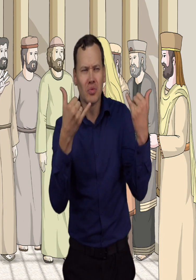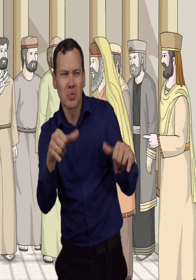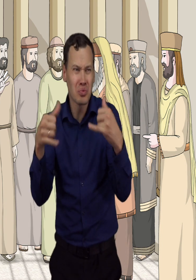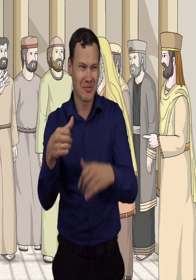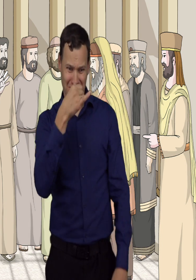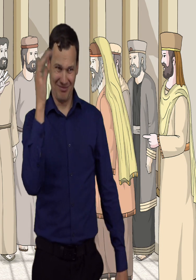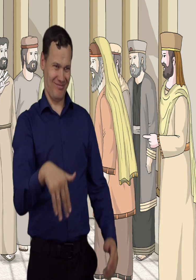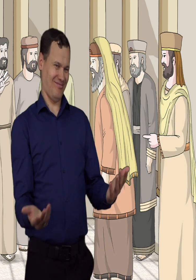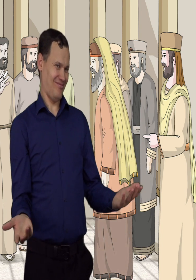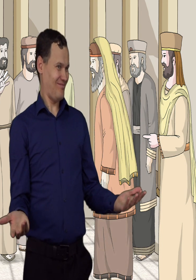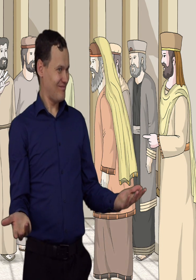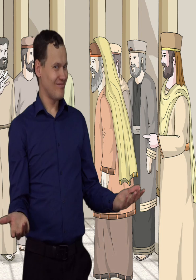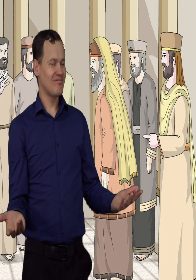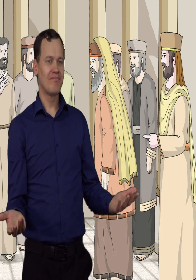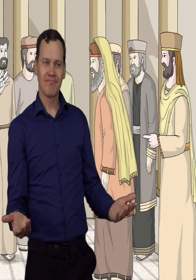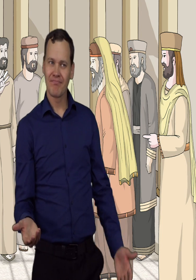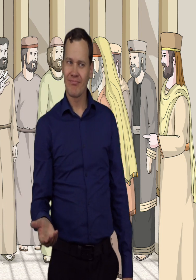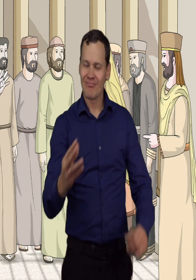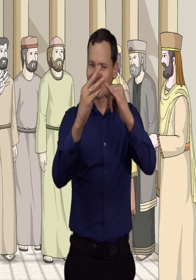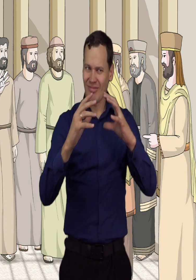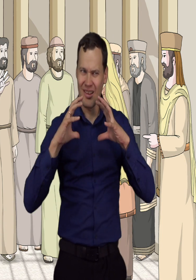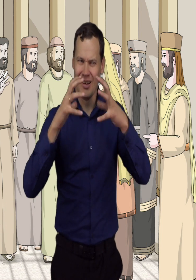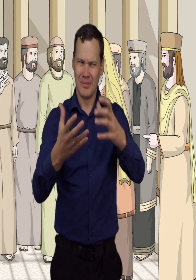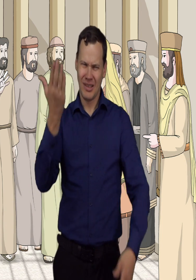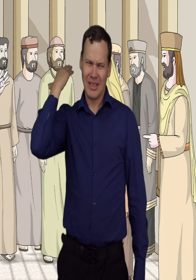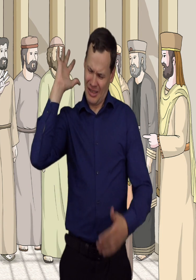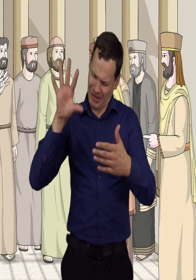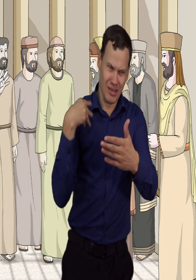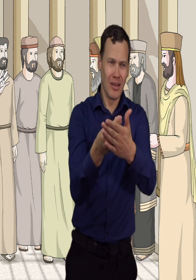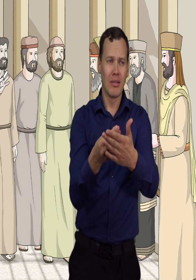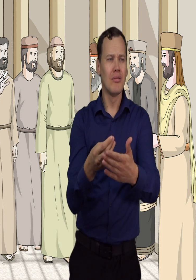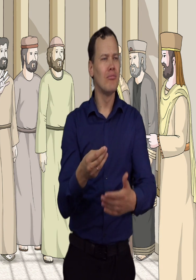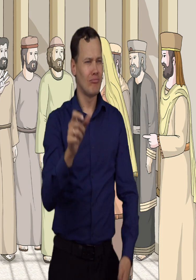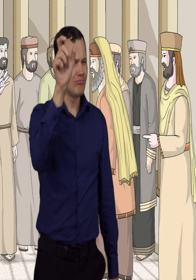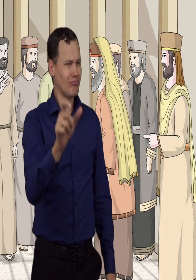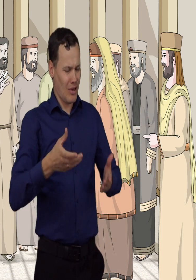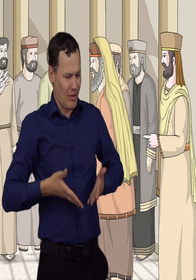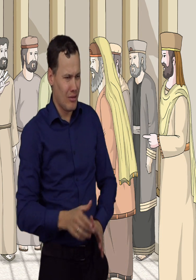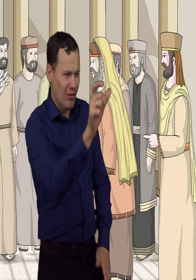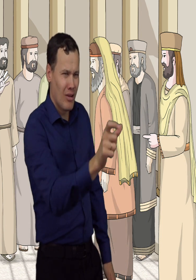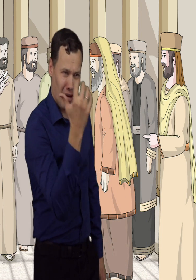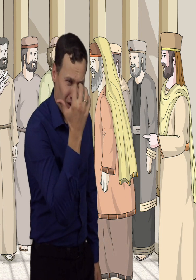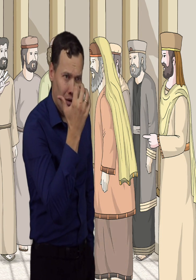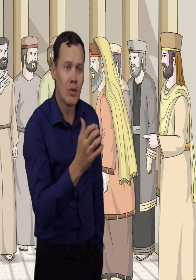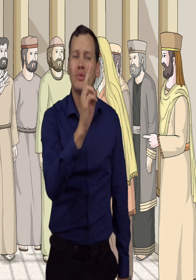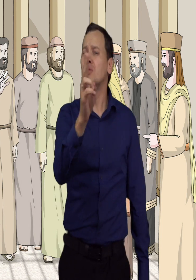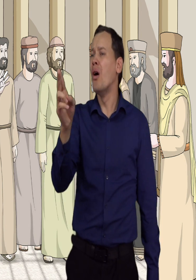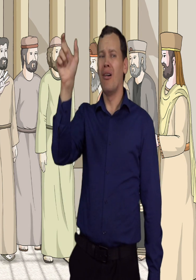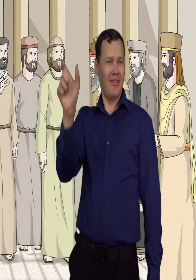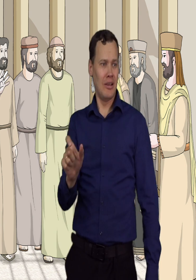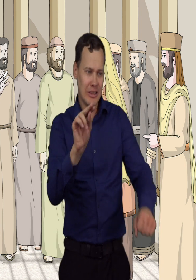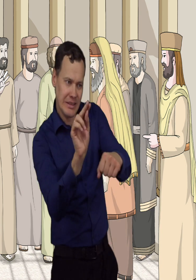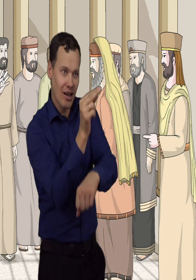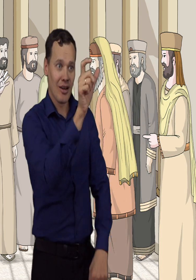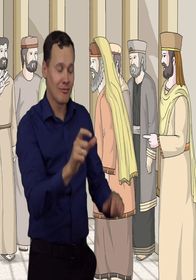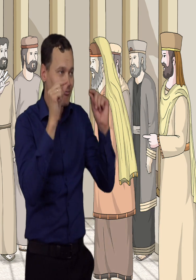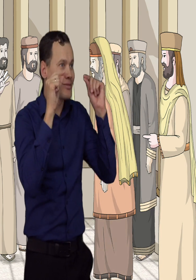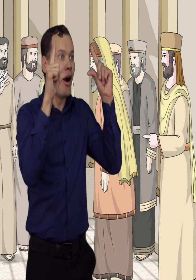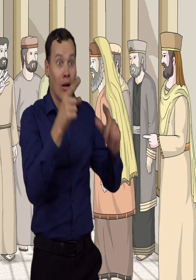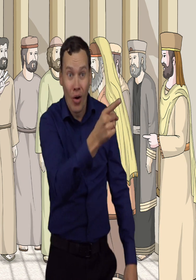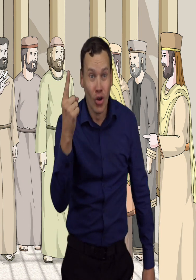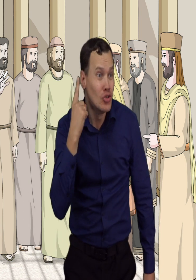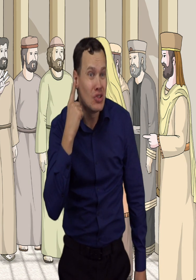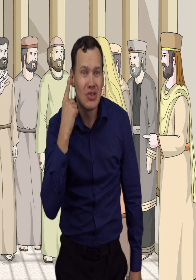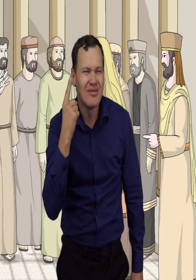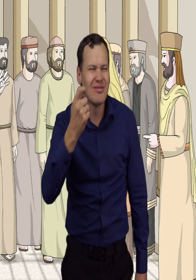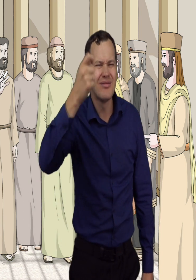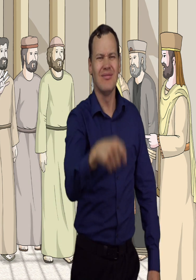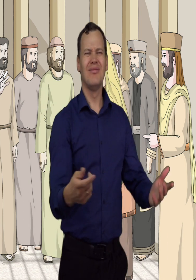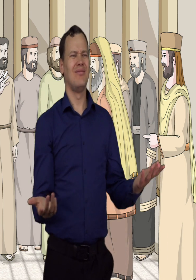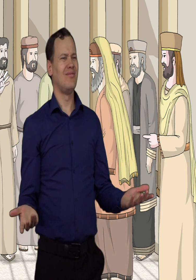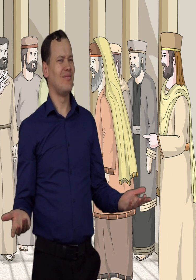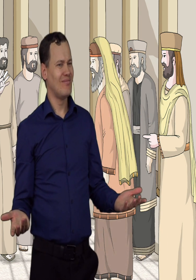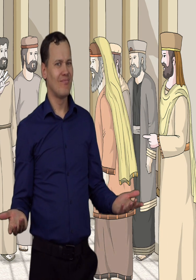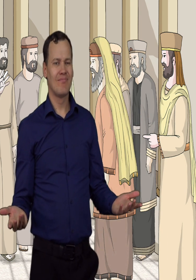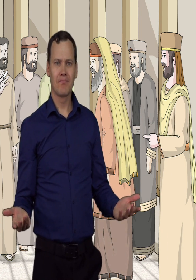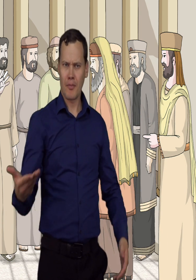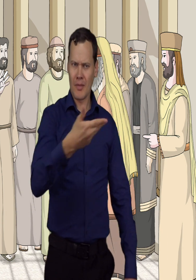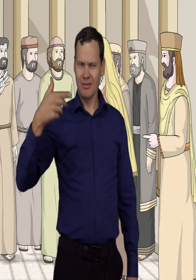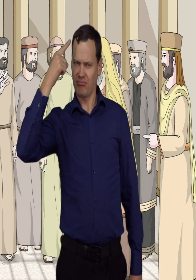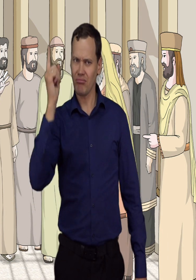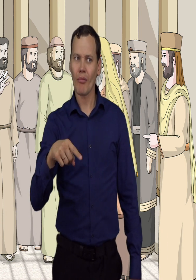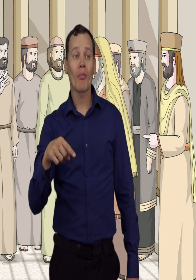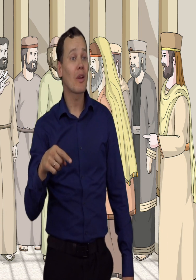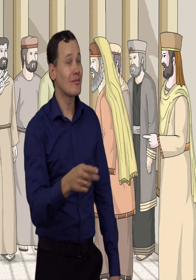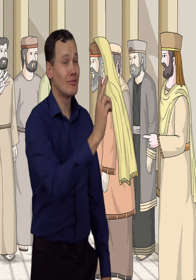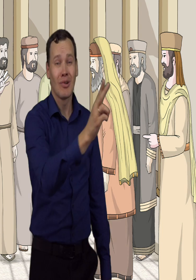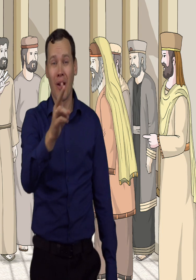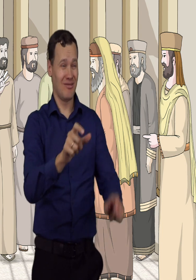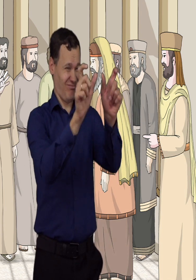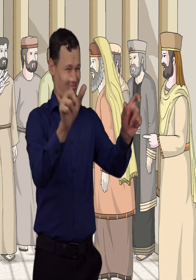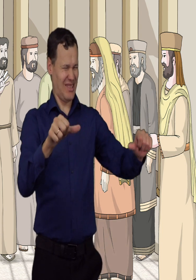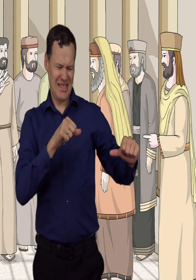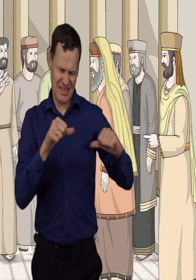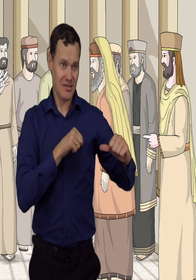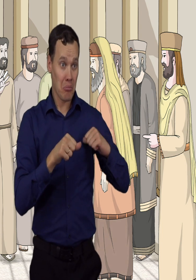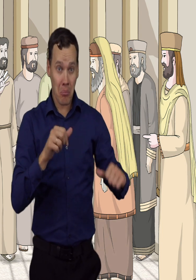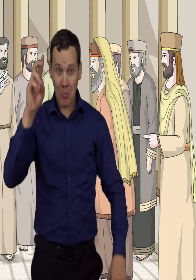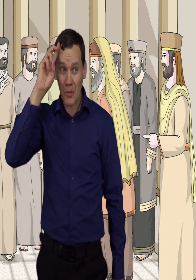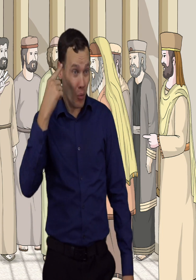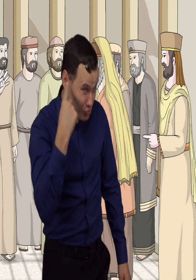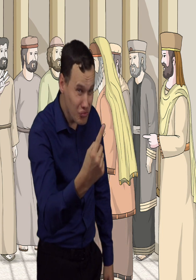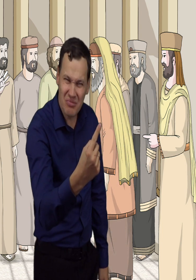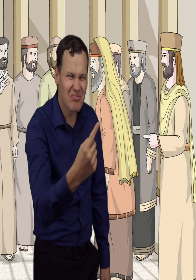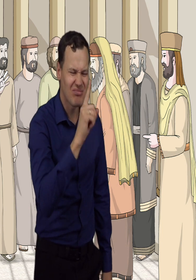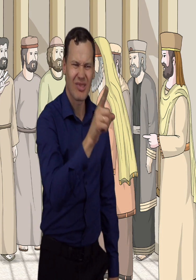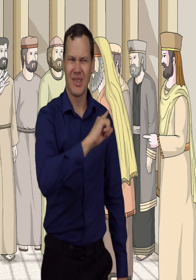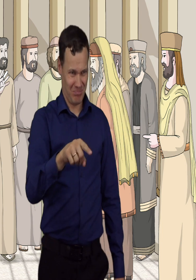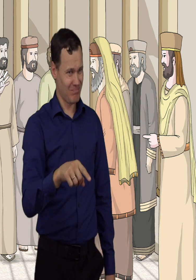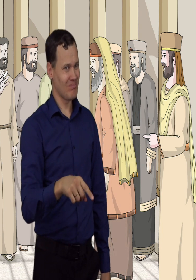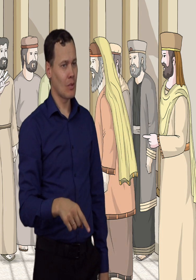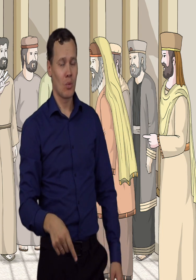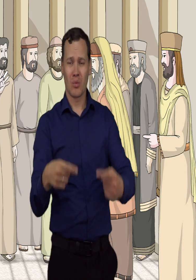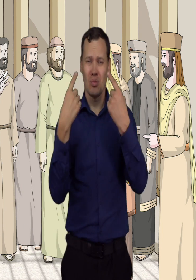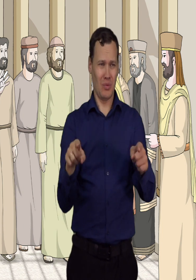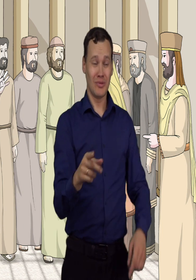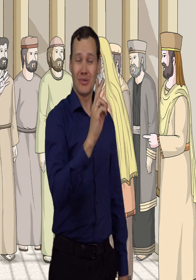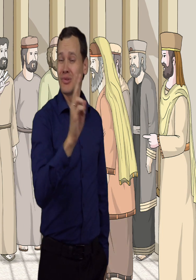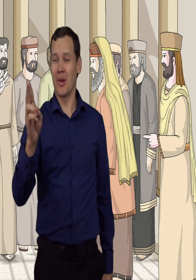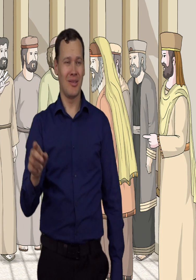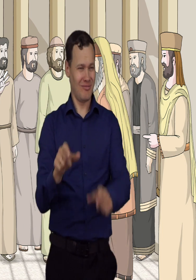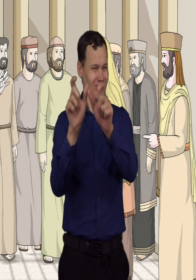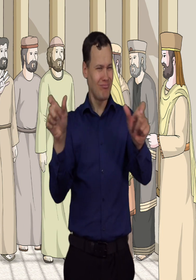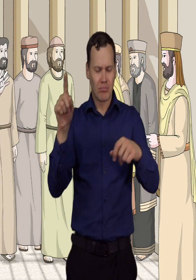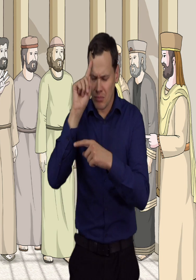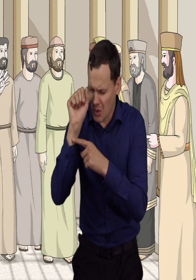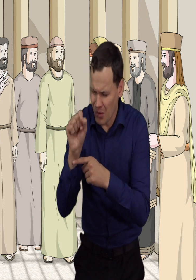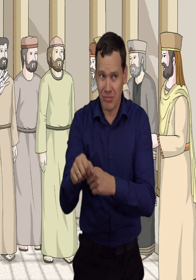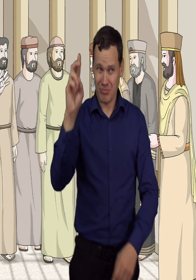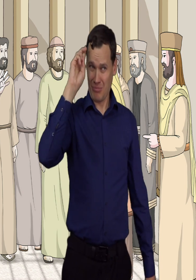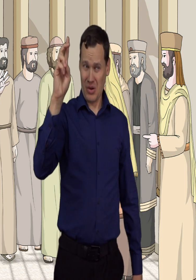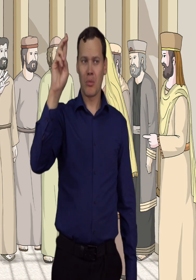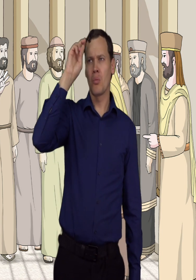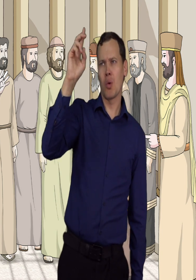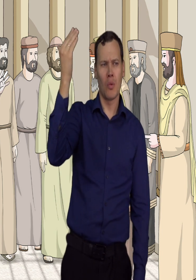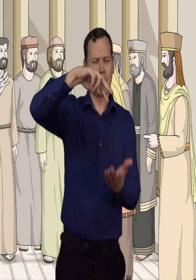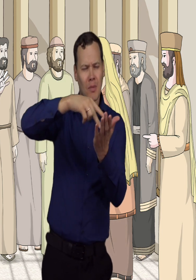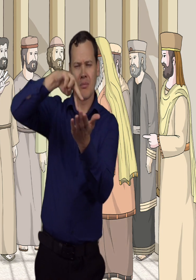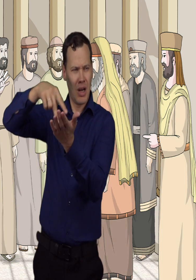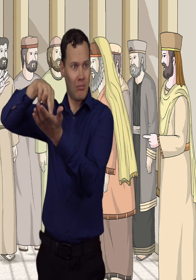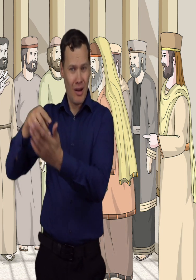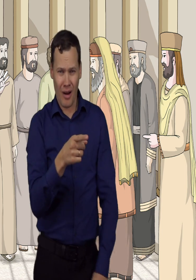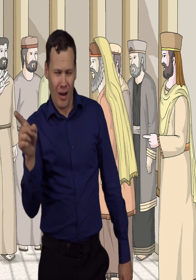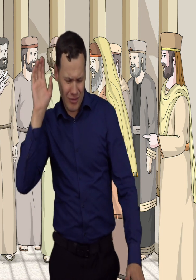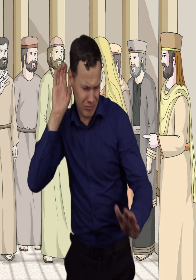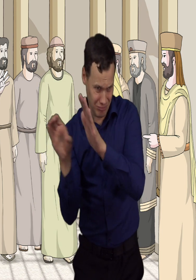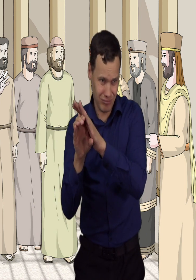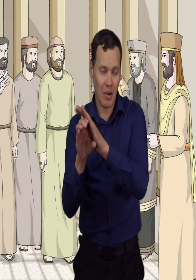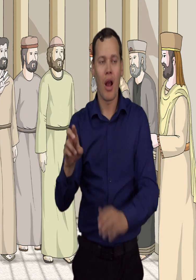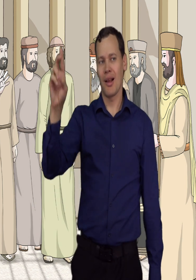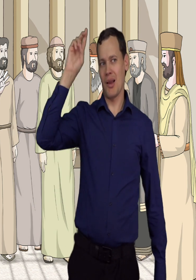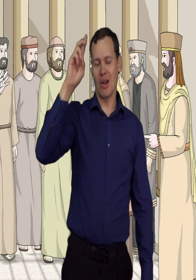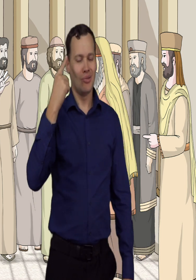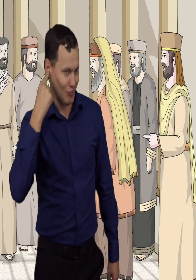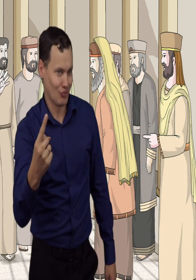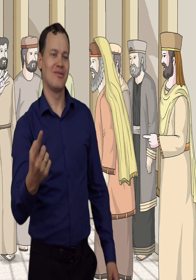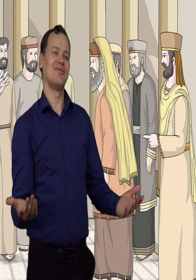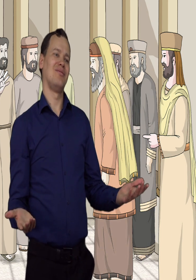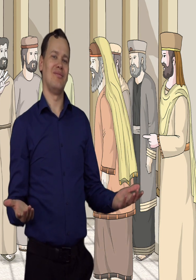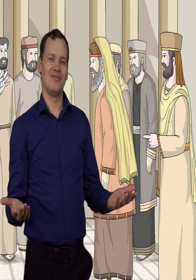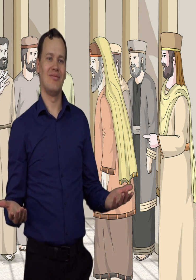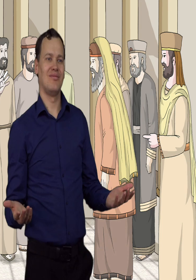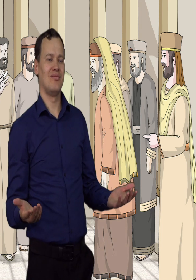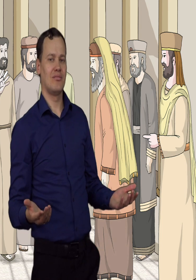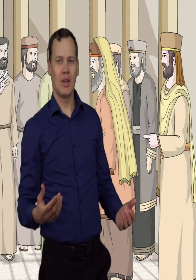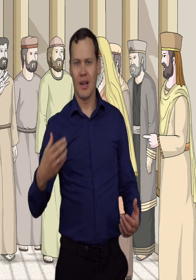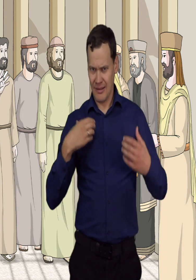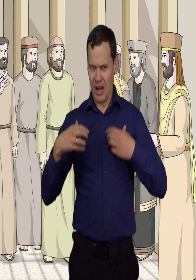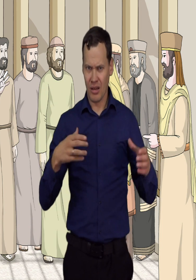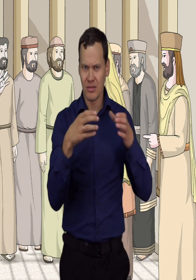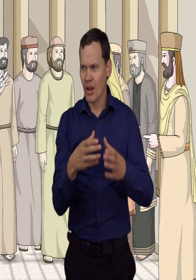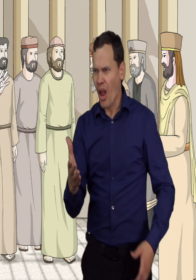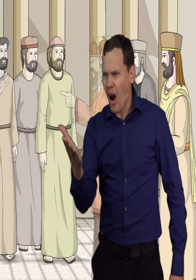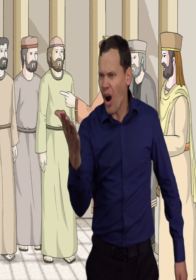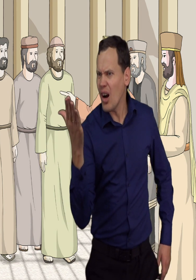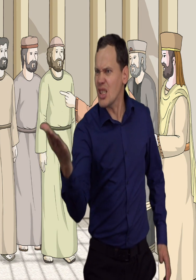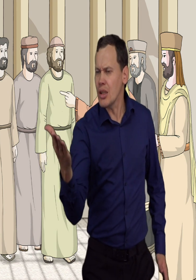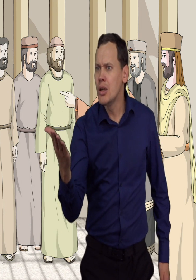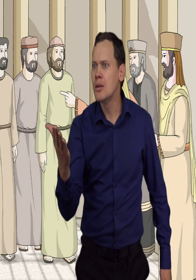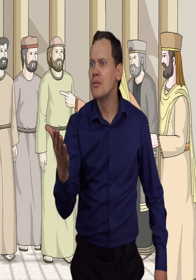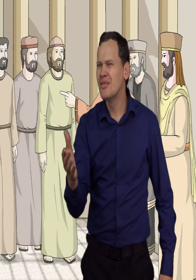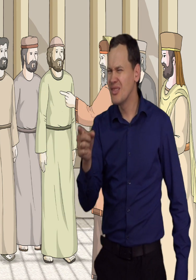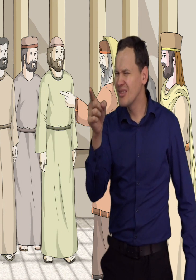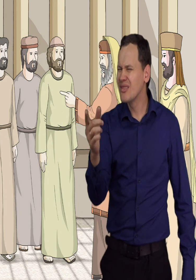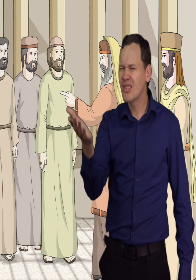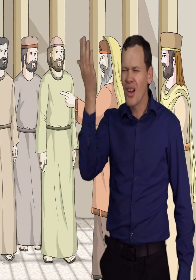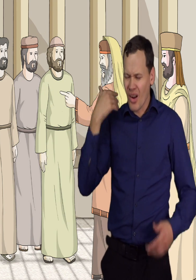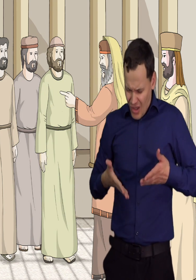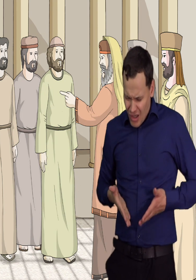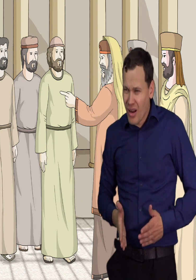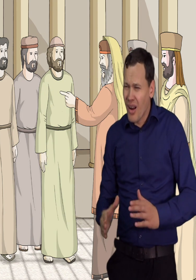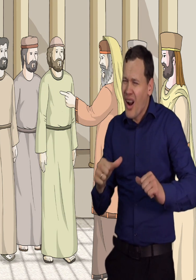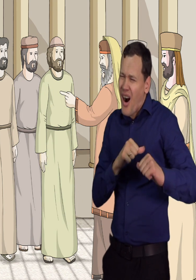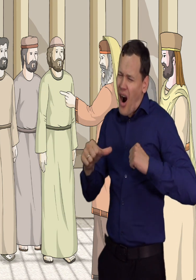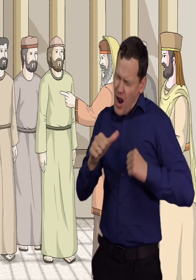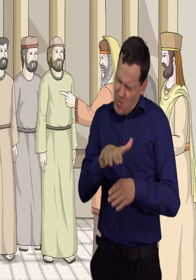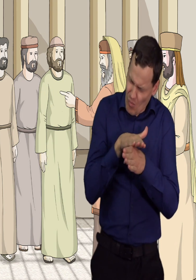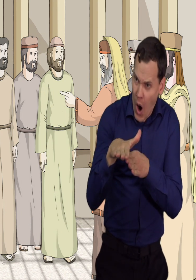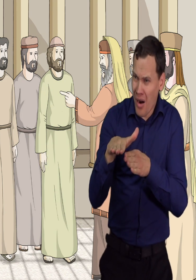We know that God does not listen to sinners, but He does listen to the one who worships Him and does His will. Never before has anyone heard of opening the eyes of a man born blind. If this man were not from God, He could do no such thing.”